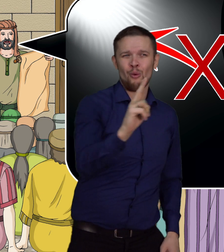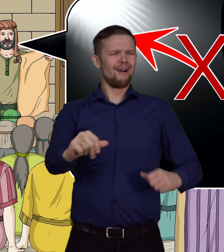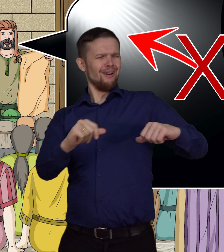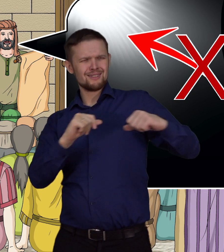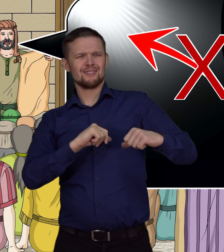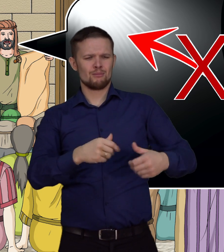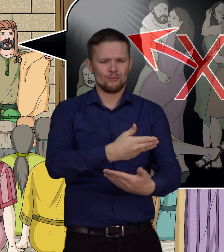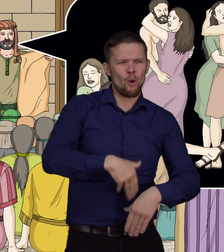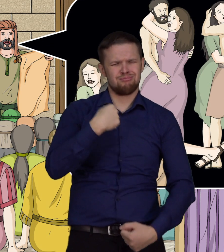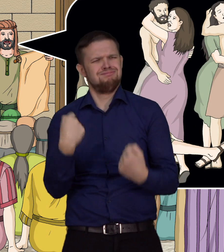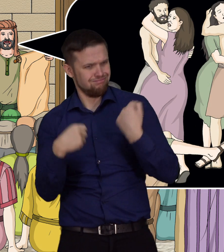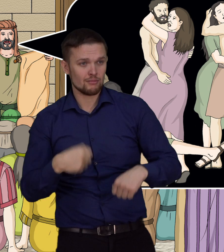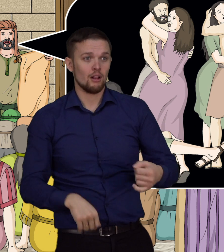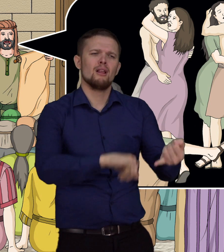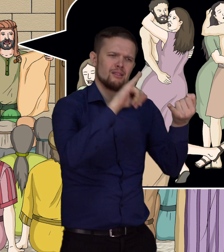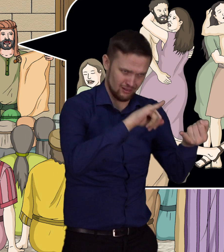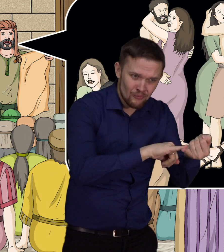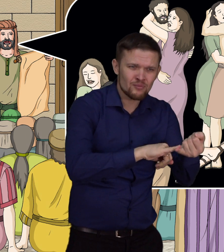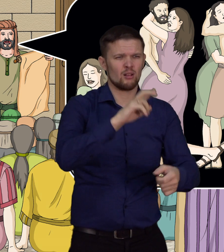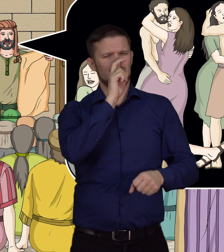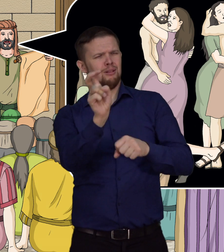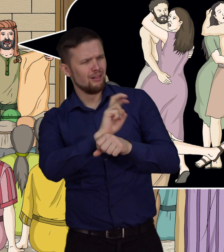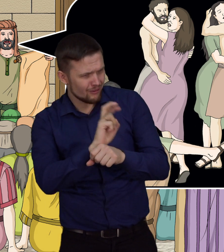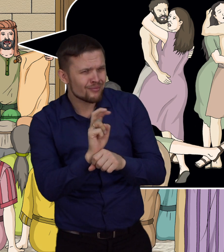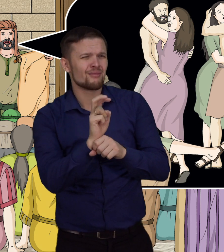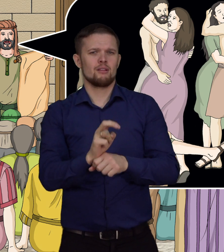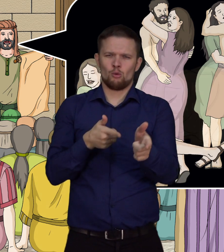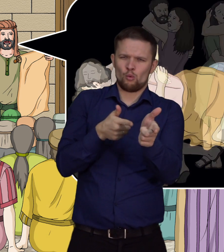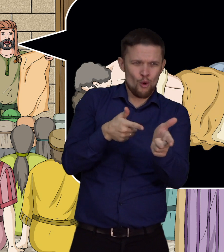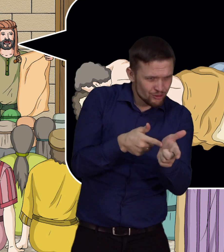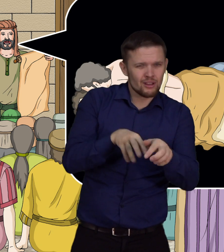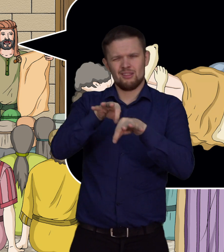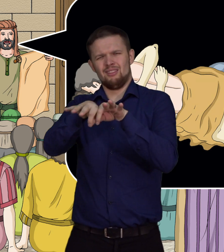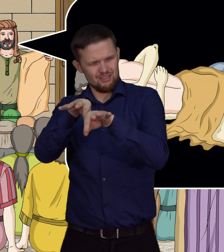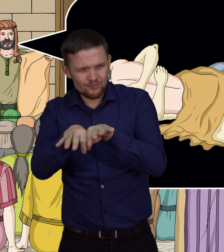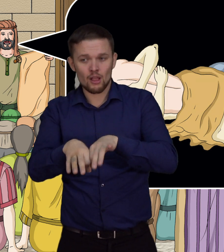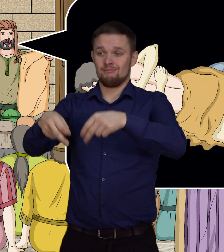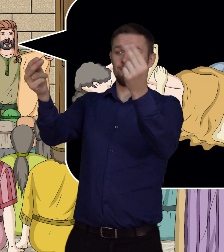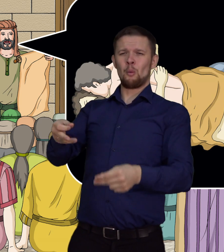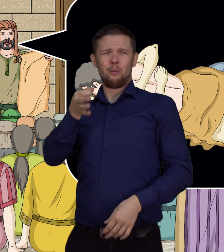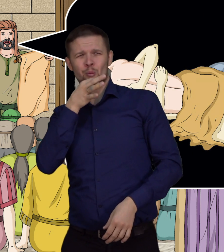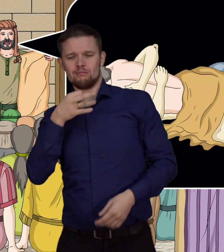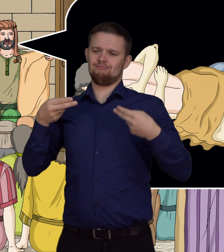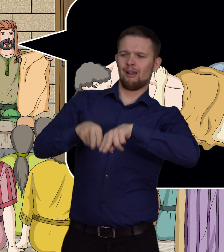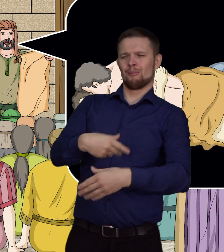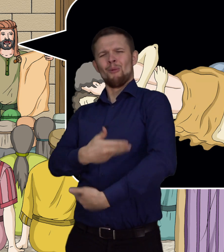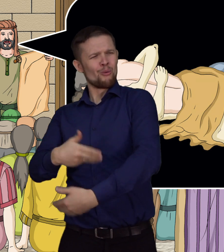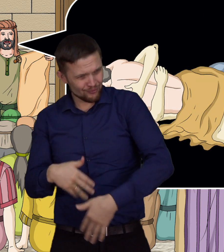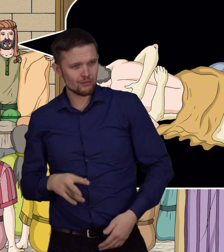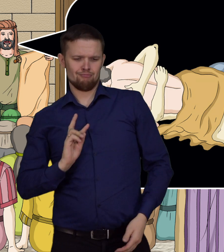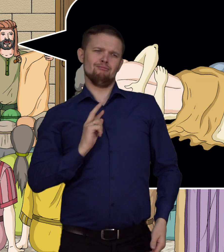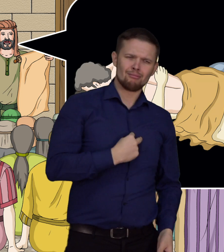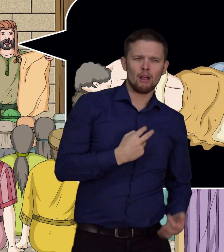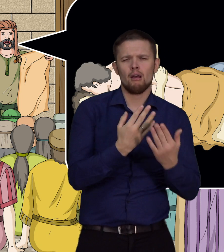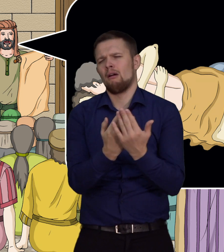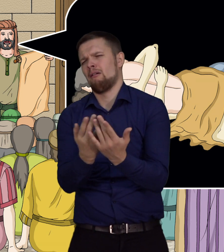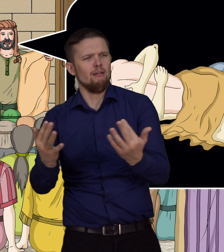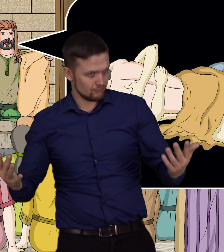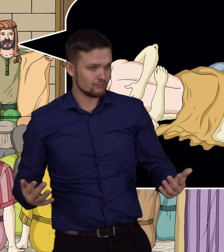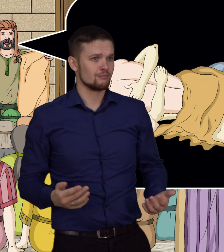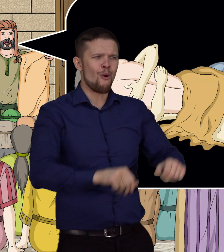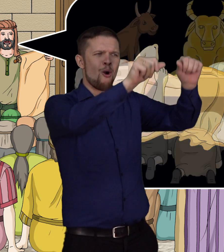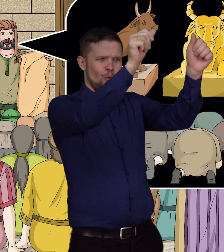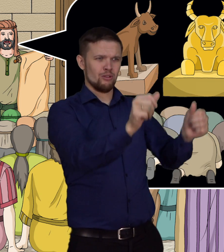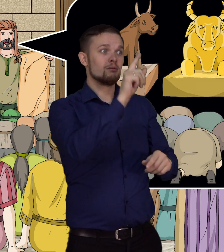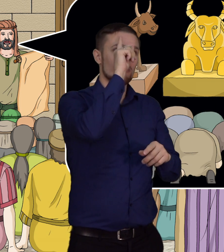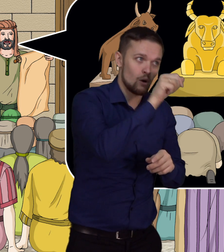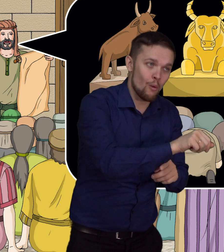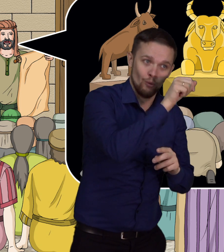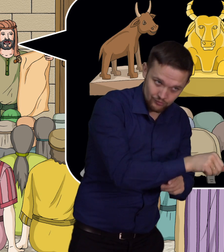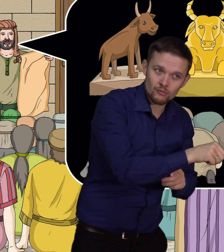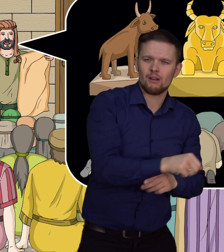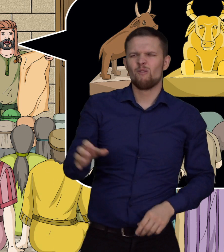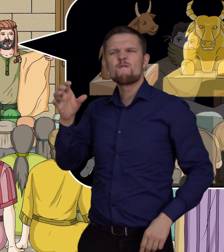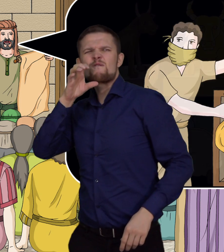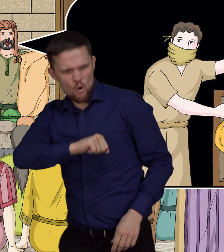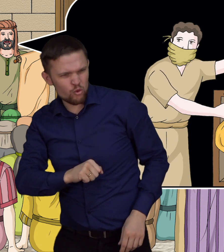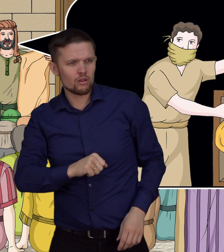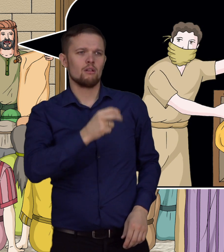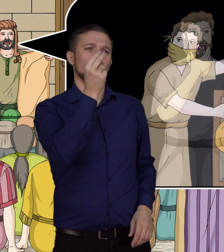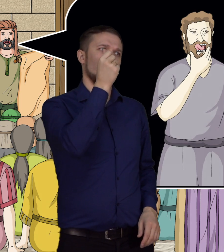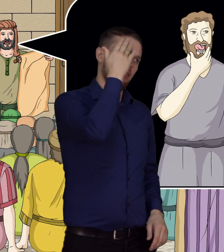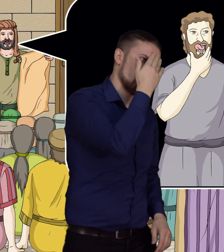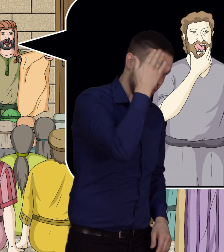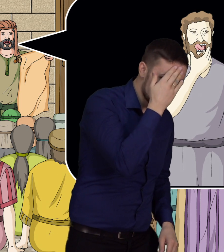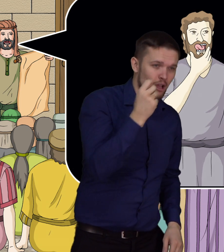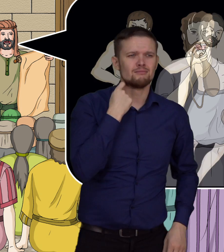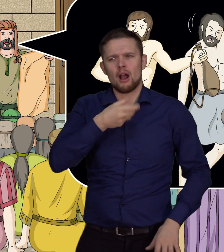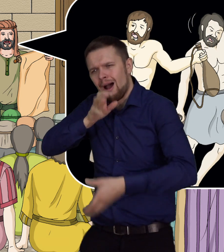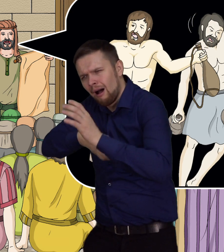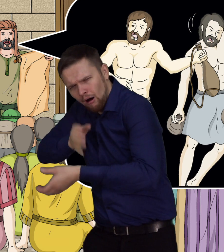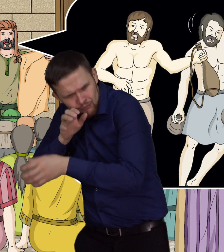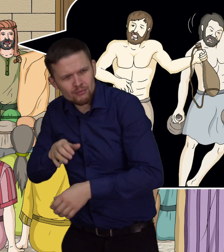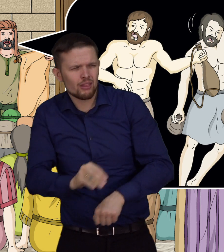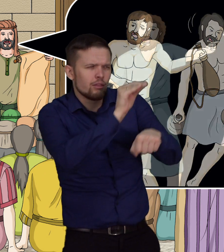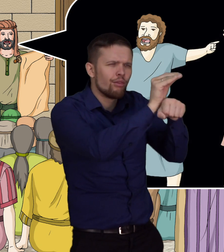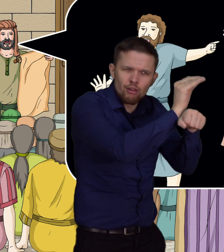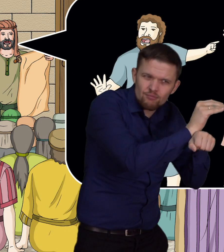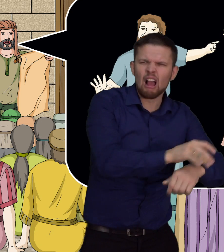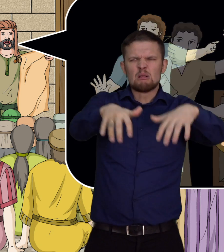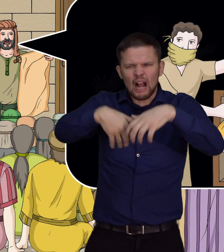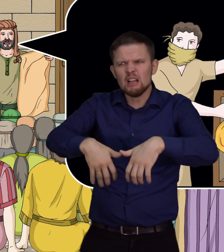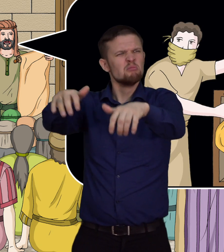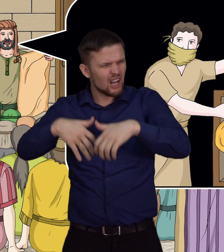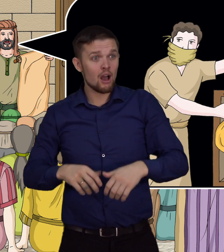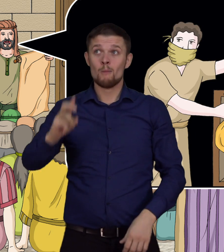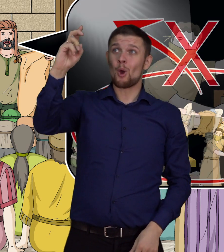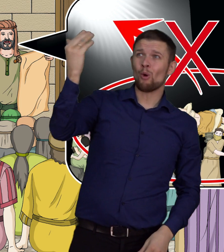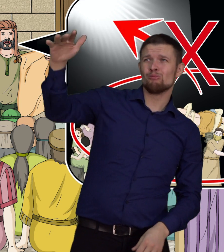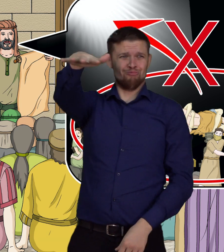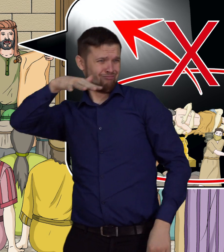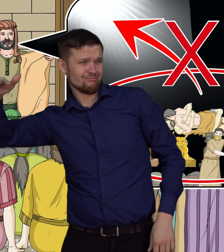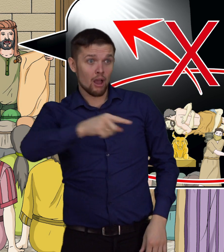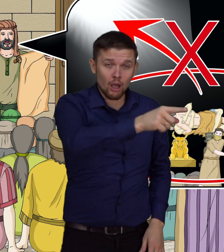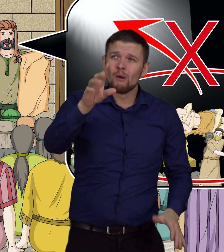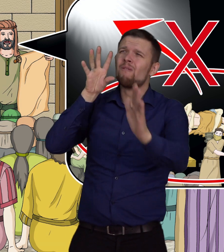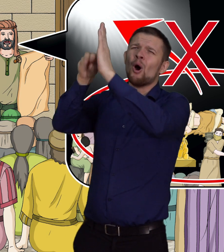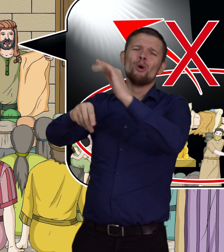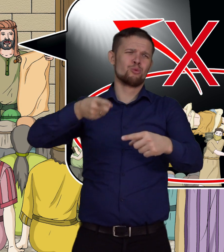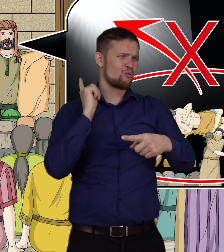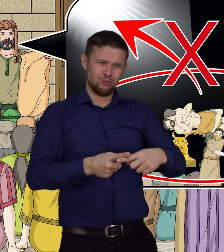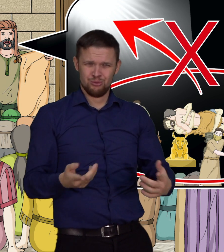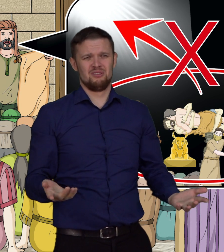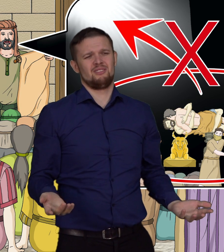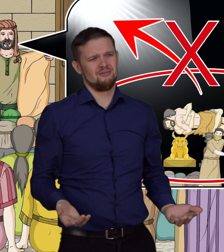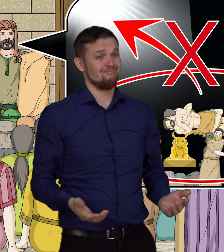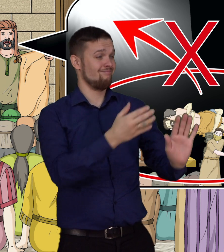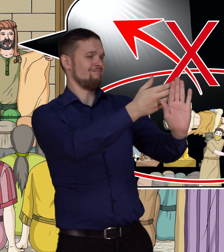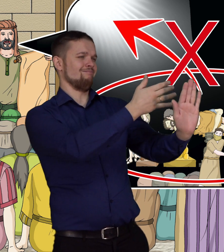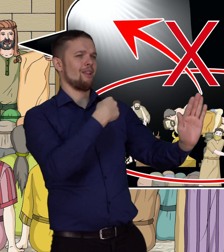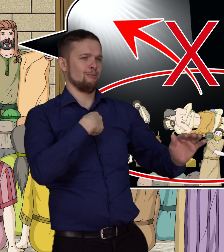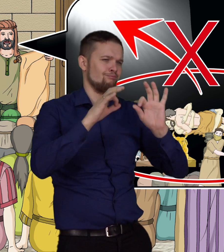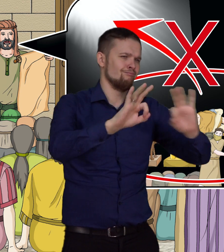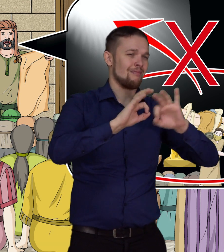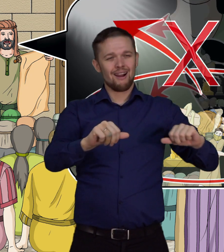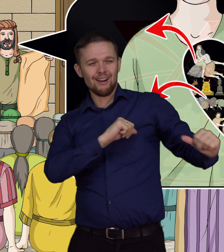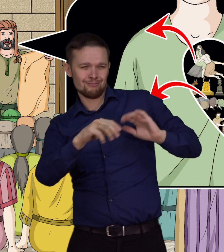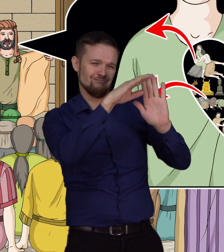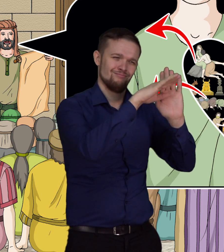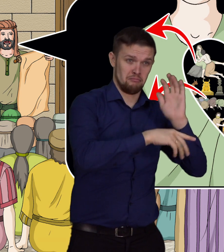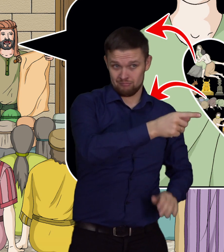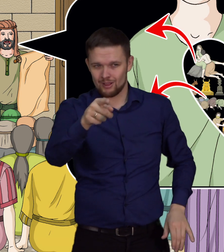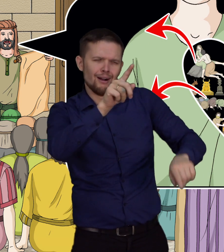Do not be deceived: Neither the sexually immoral, nor idolaters, nor adulterers, nor men who submit to or perform homosexual acts, nor thieves, nor the greedy, nor drunkards, nor verbal abusers, nor swindlers, will inherit the kingdom of God.